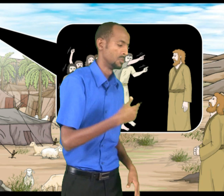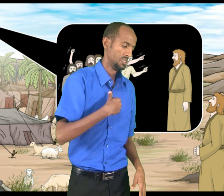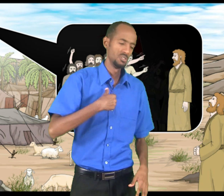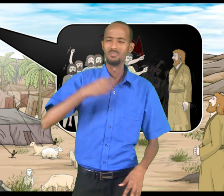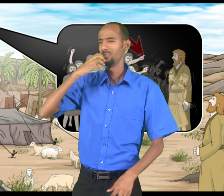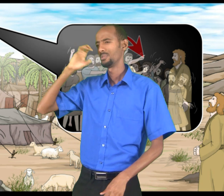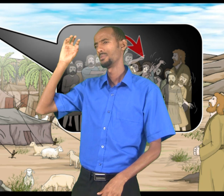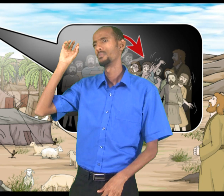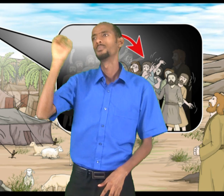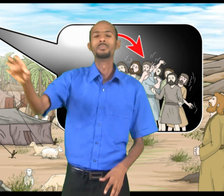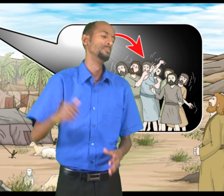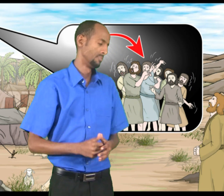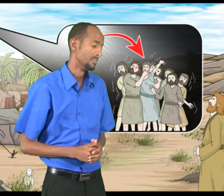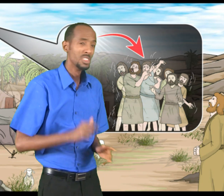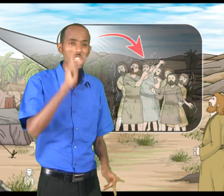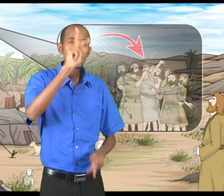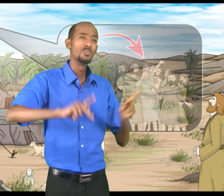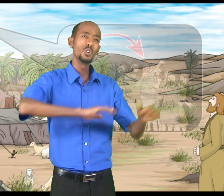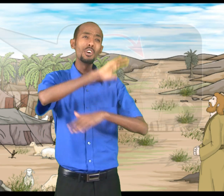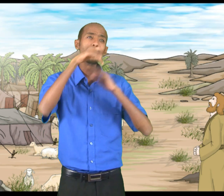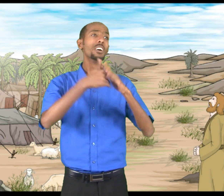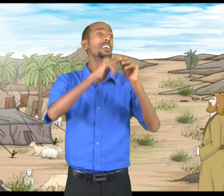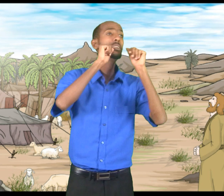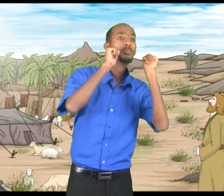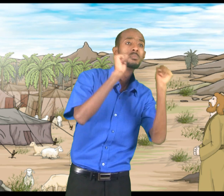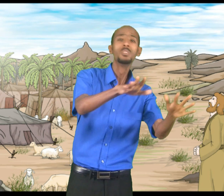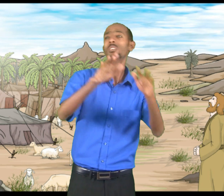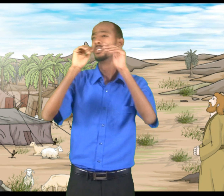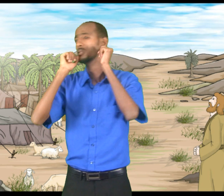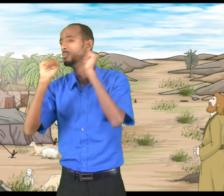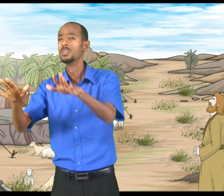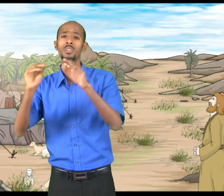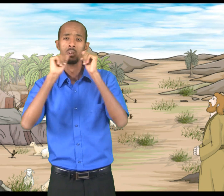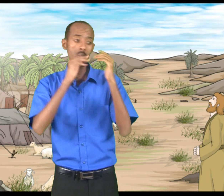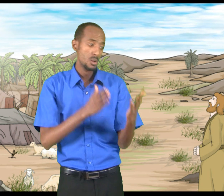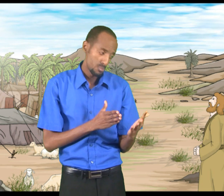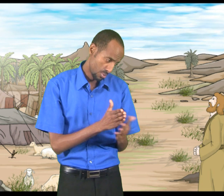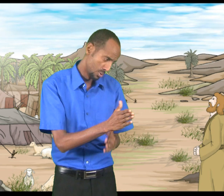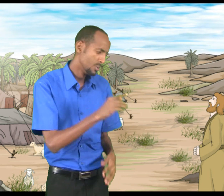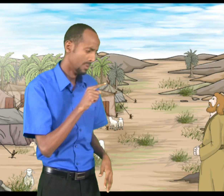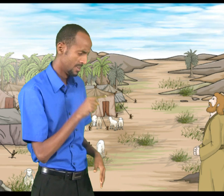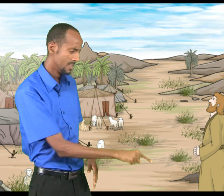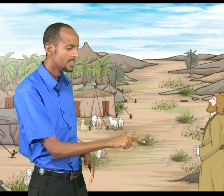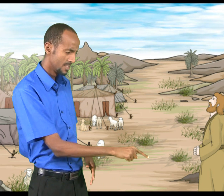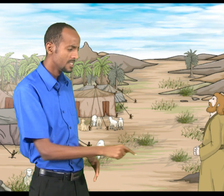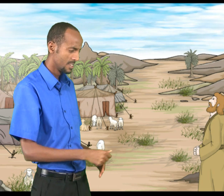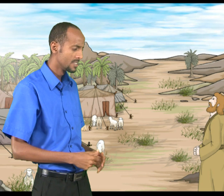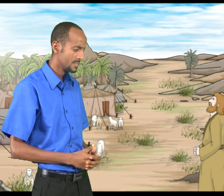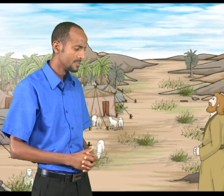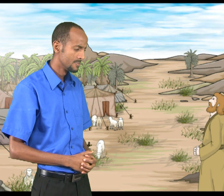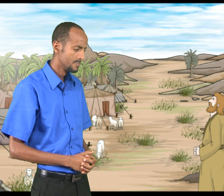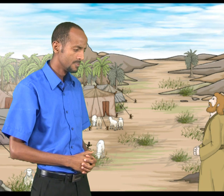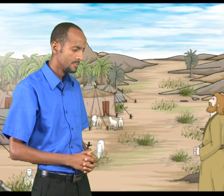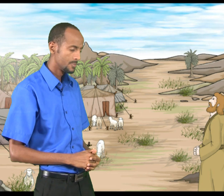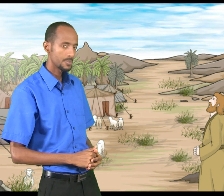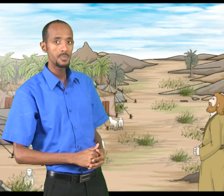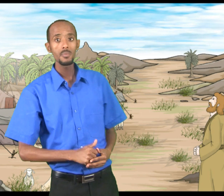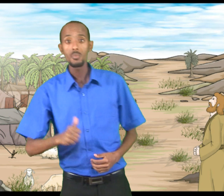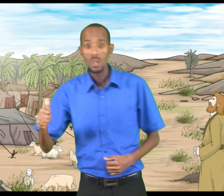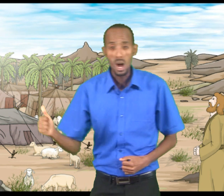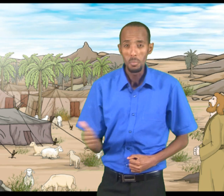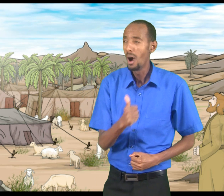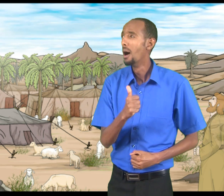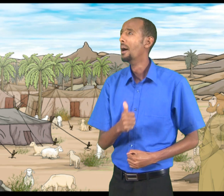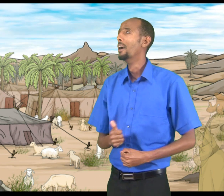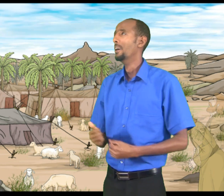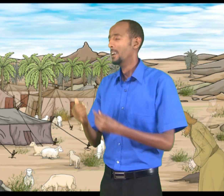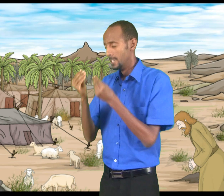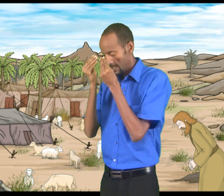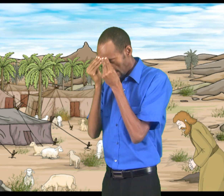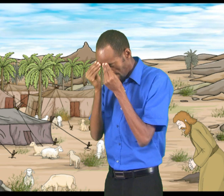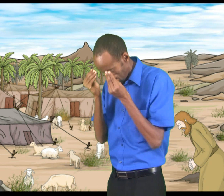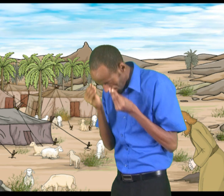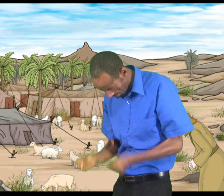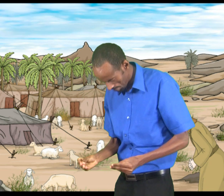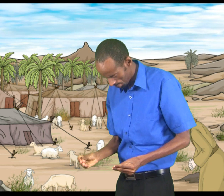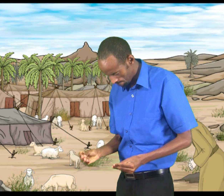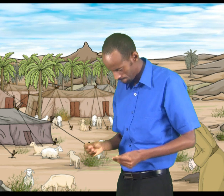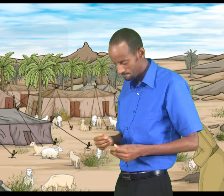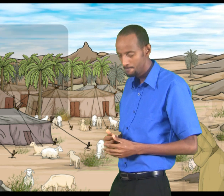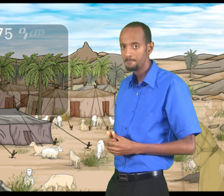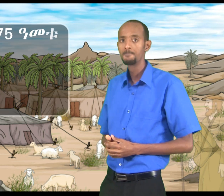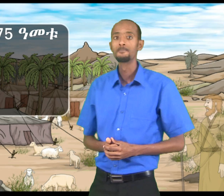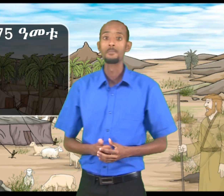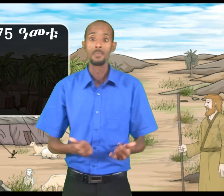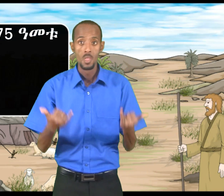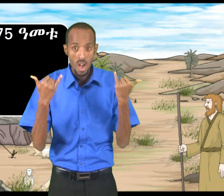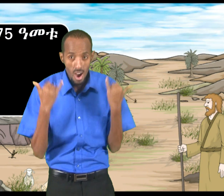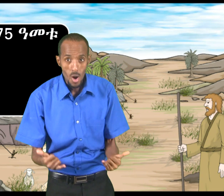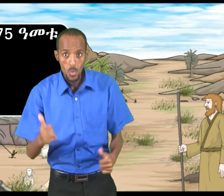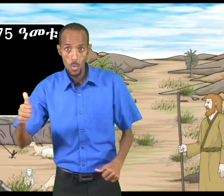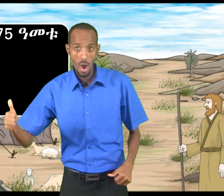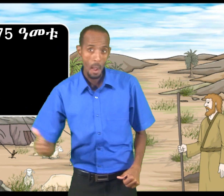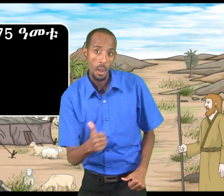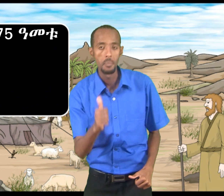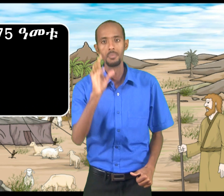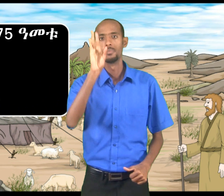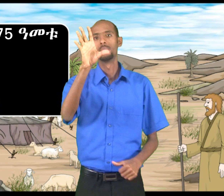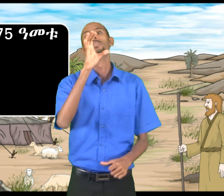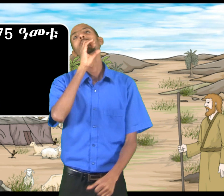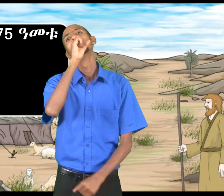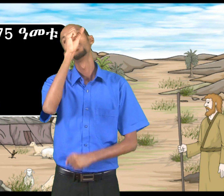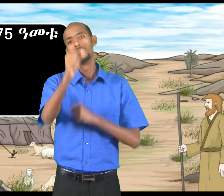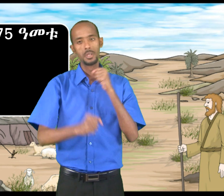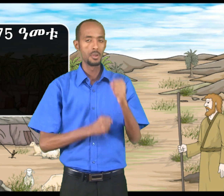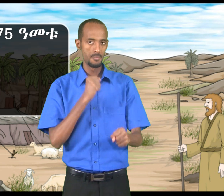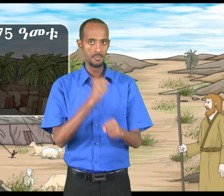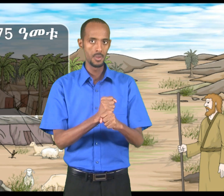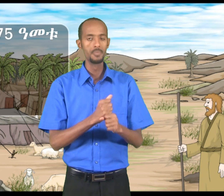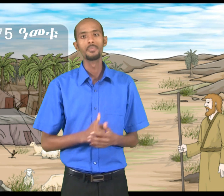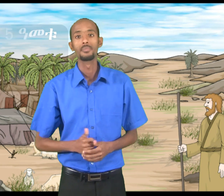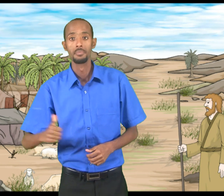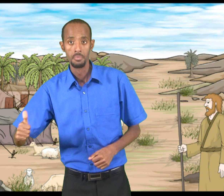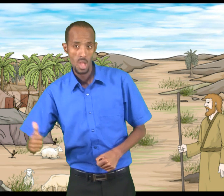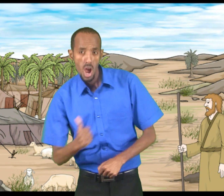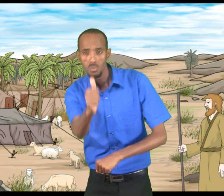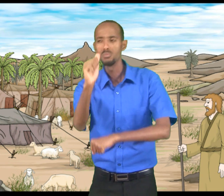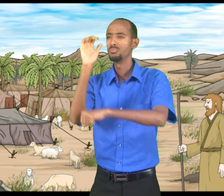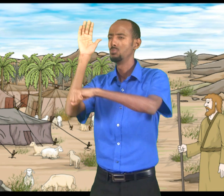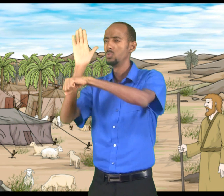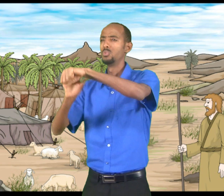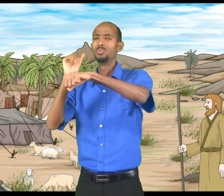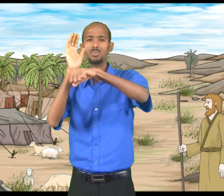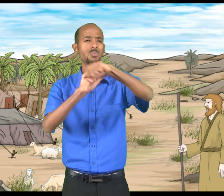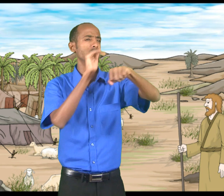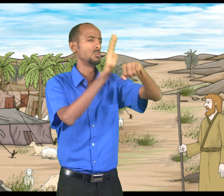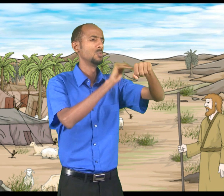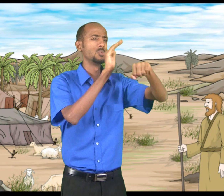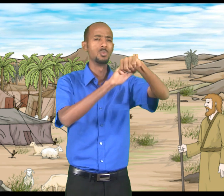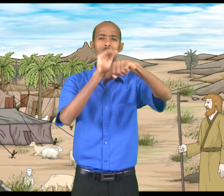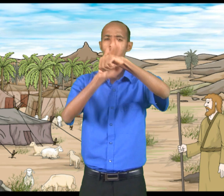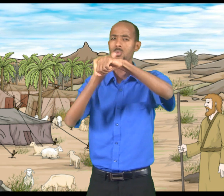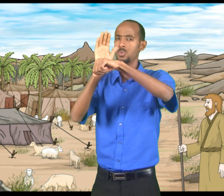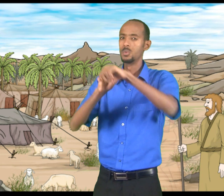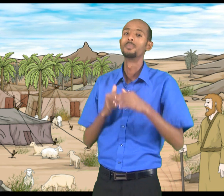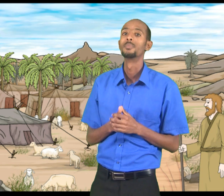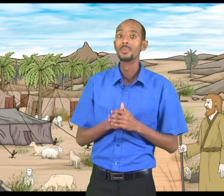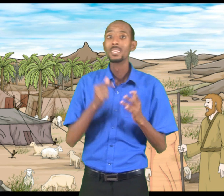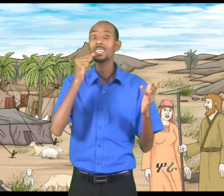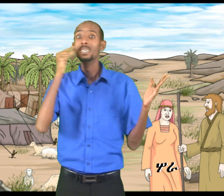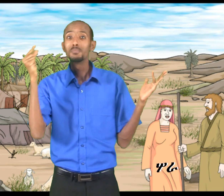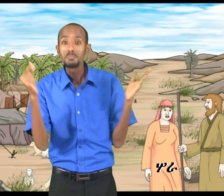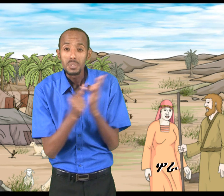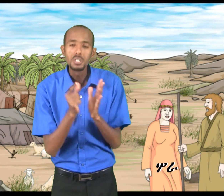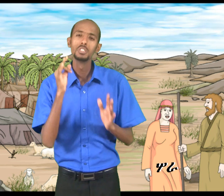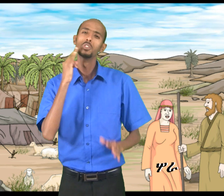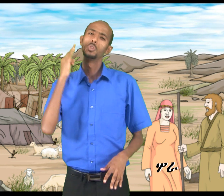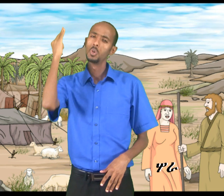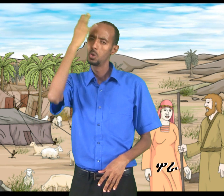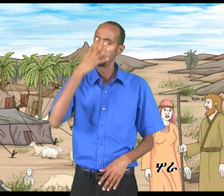So Abram departed, as the LORD had directed him, and Lot went with him. Abram was seventy-five years old when he left Haran.